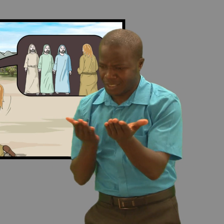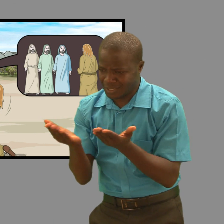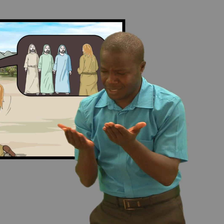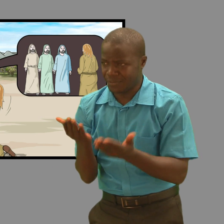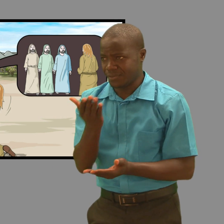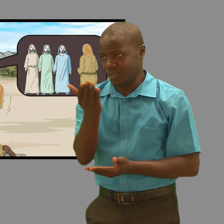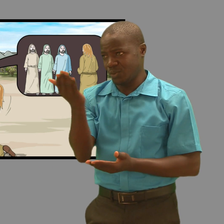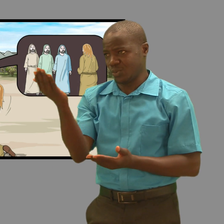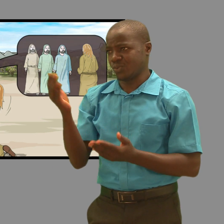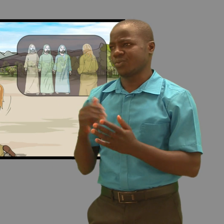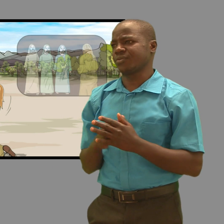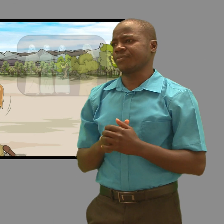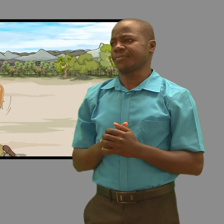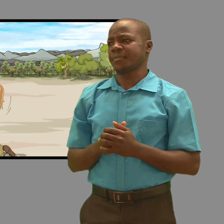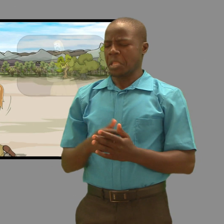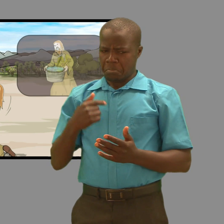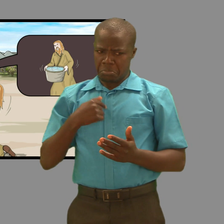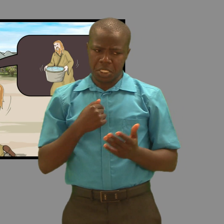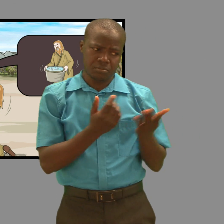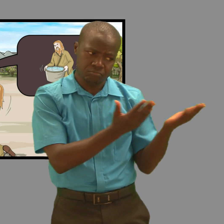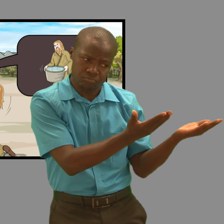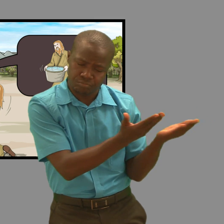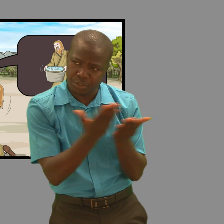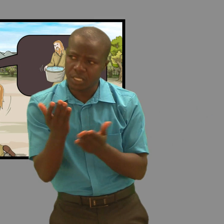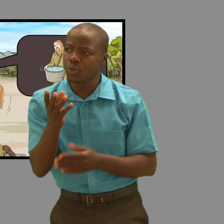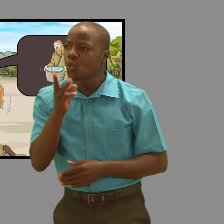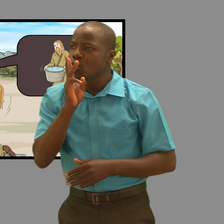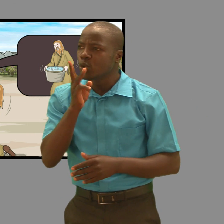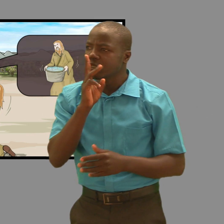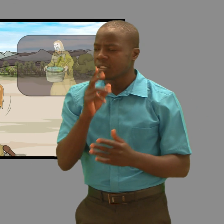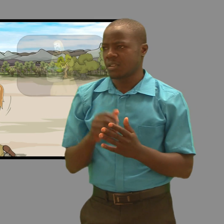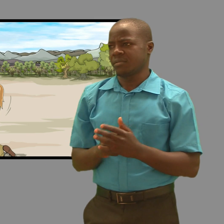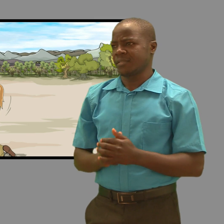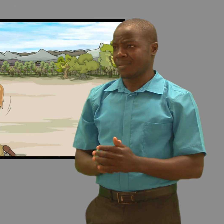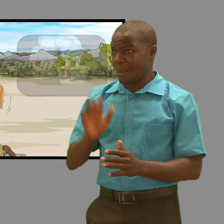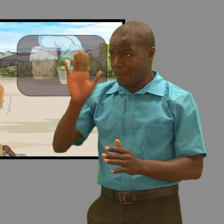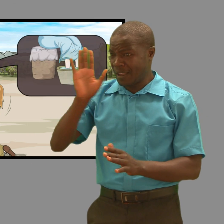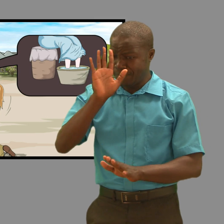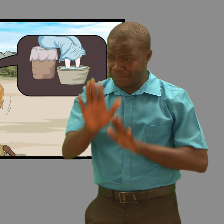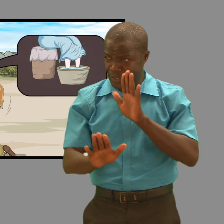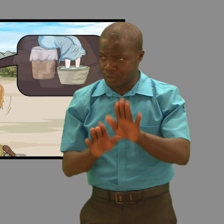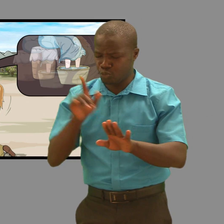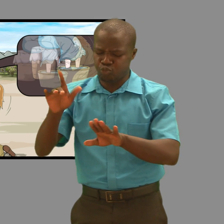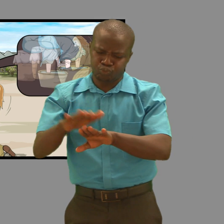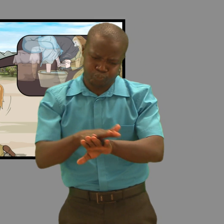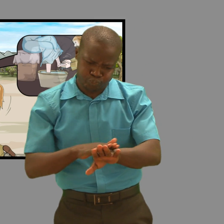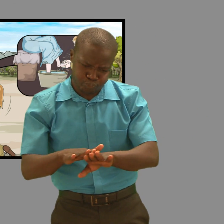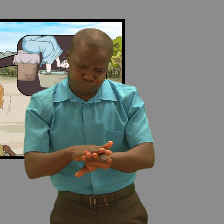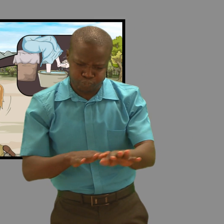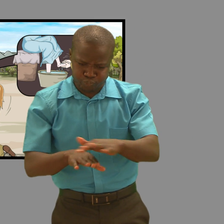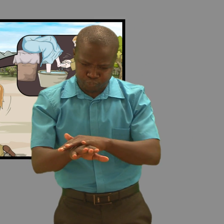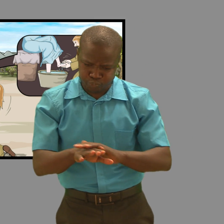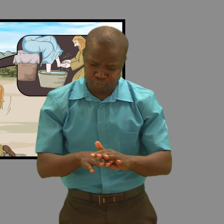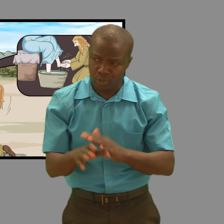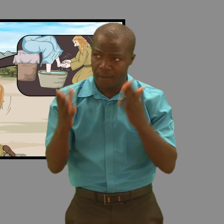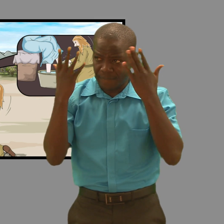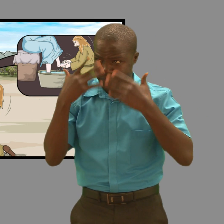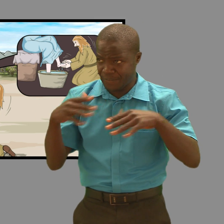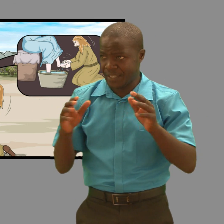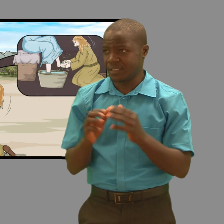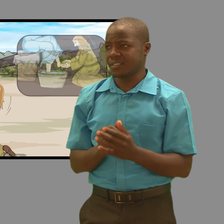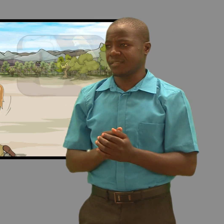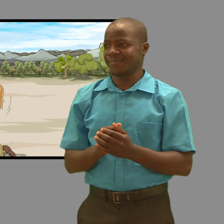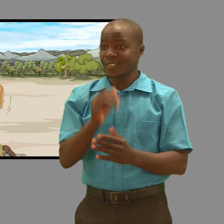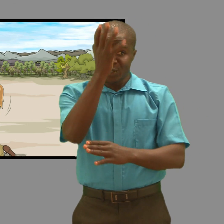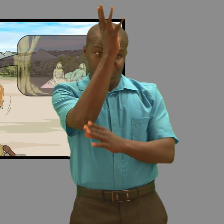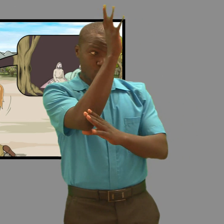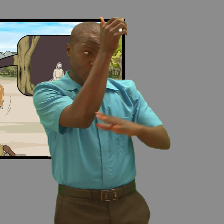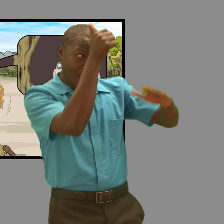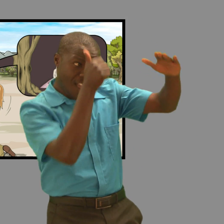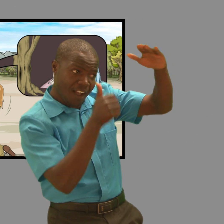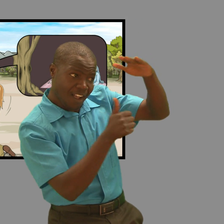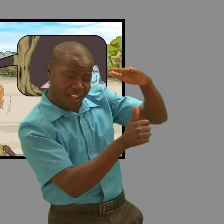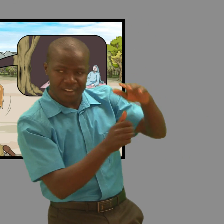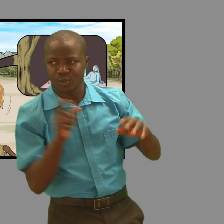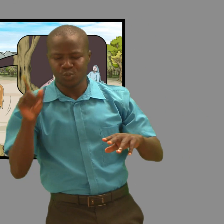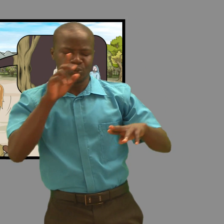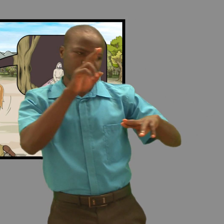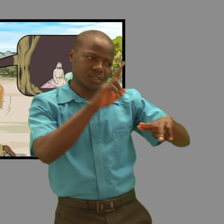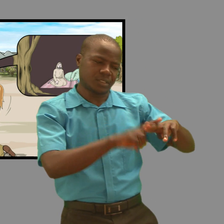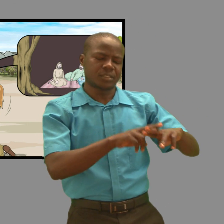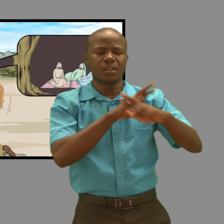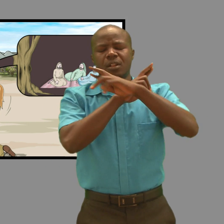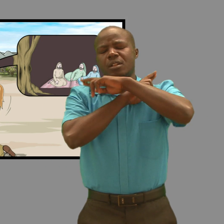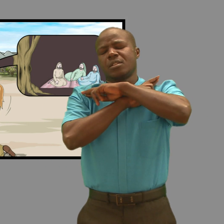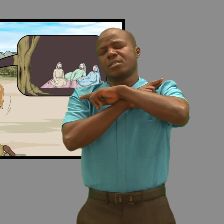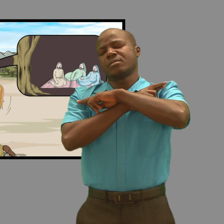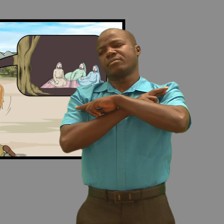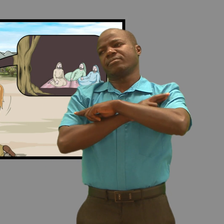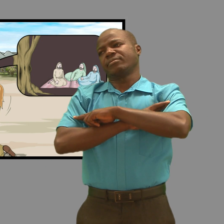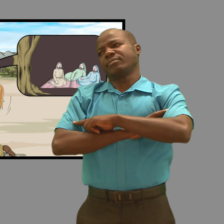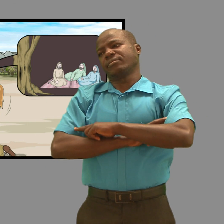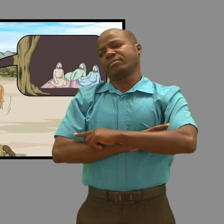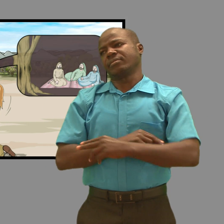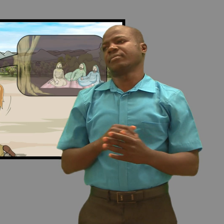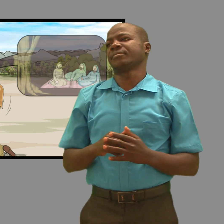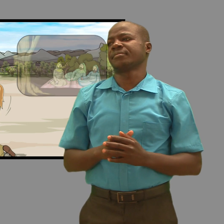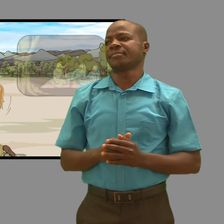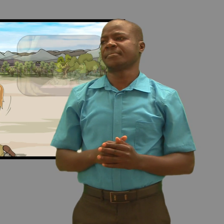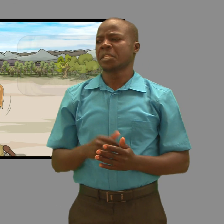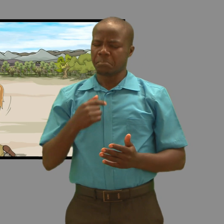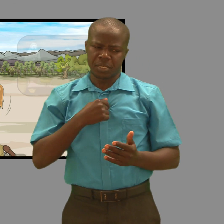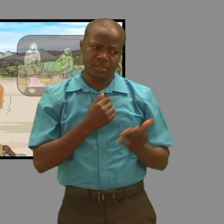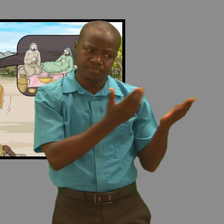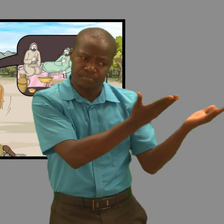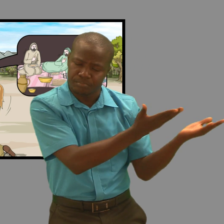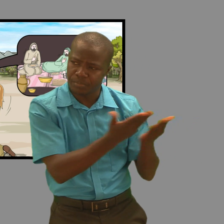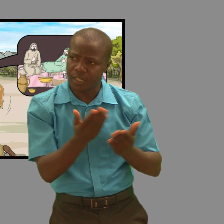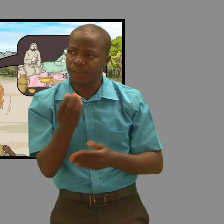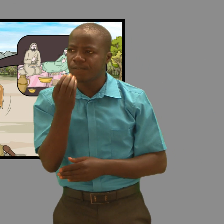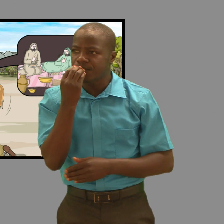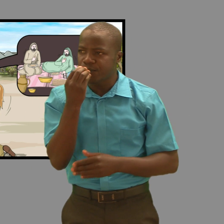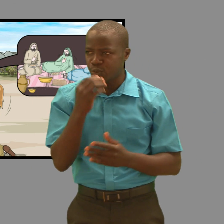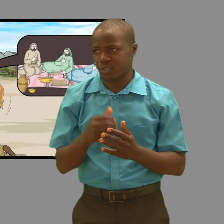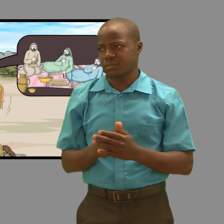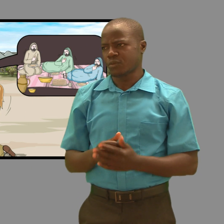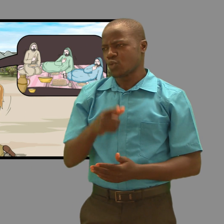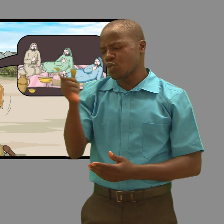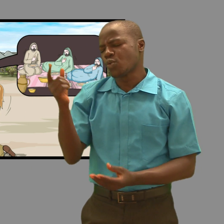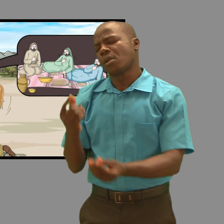Let a little water be brought, that you may wash your feet and rest yourselves under the tree.